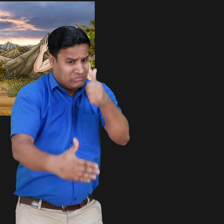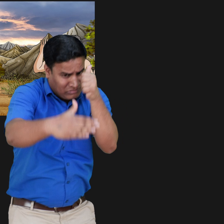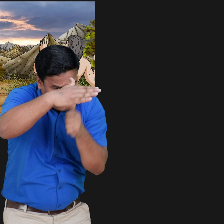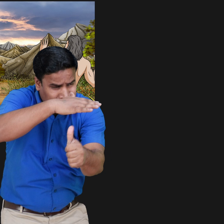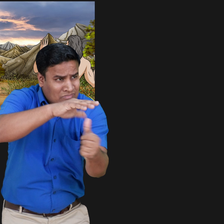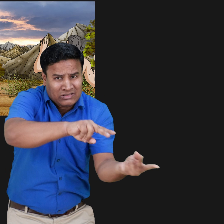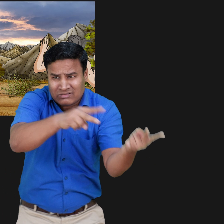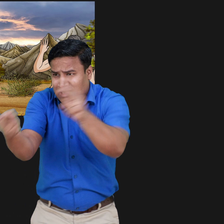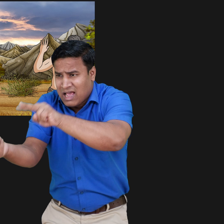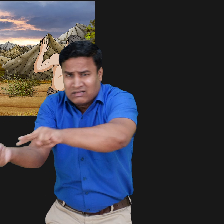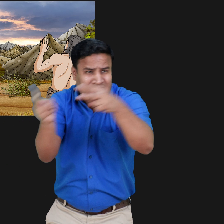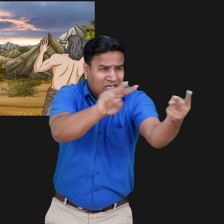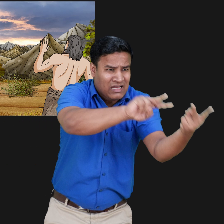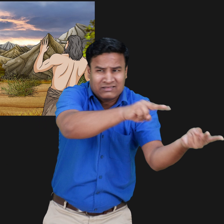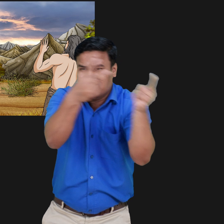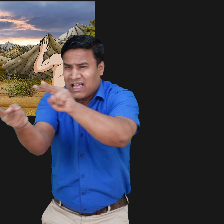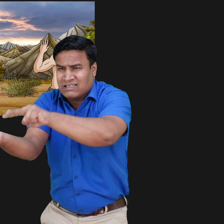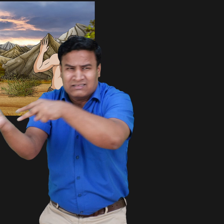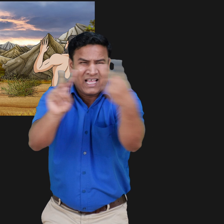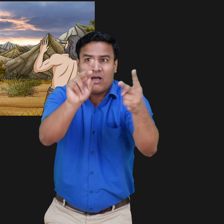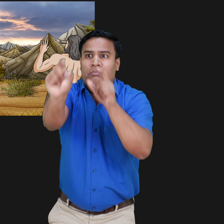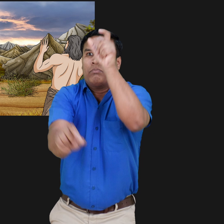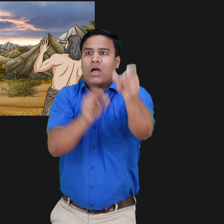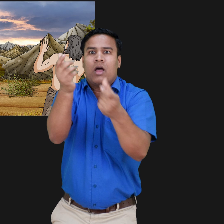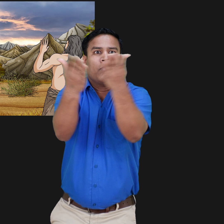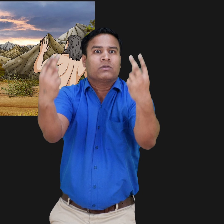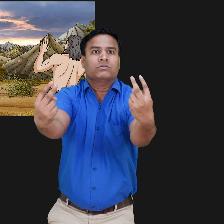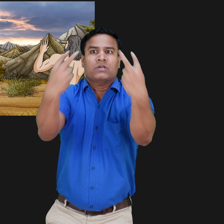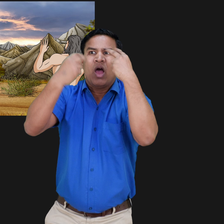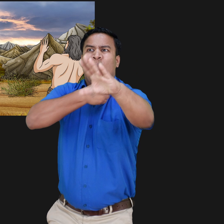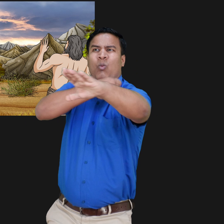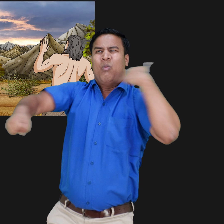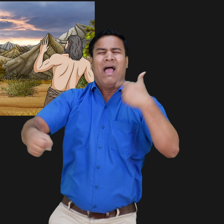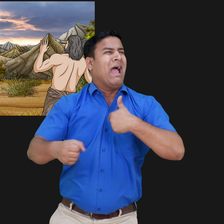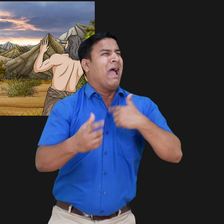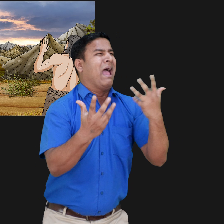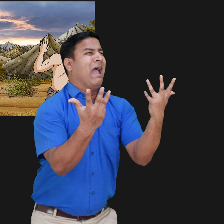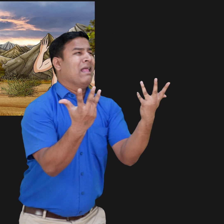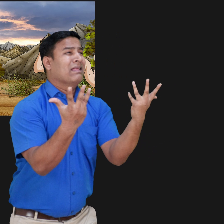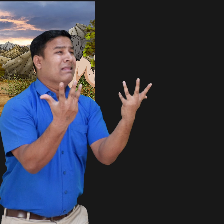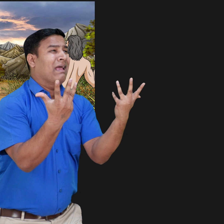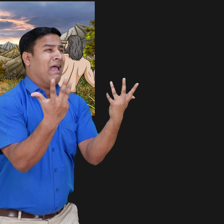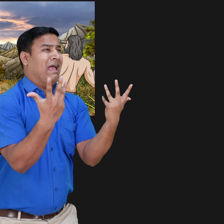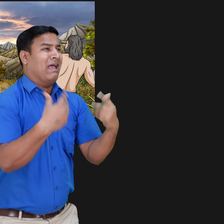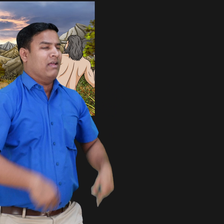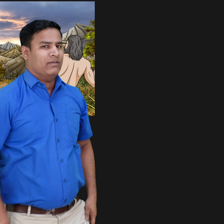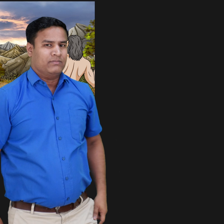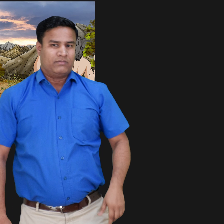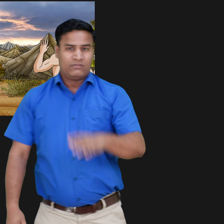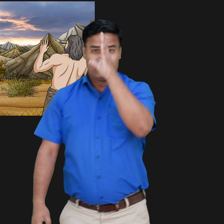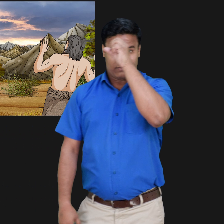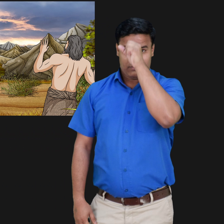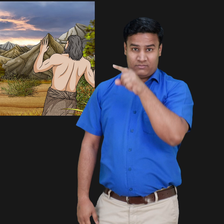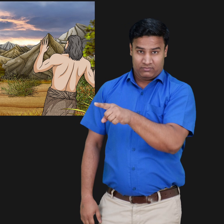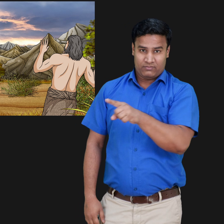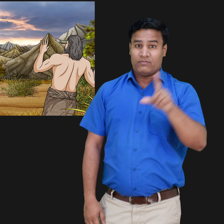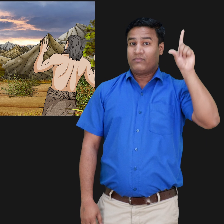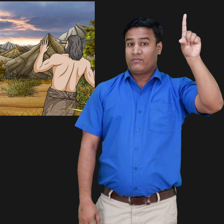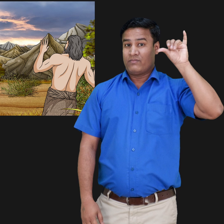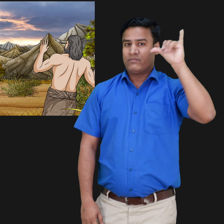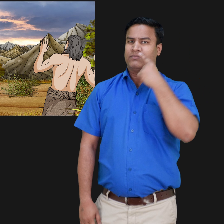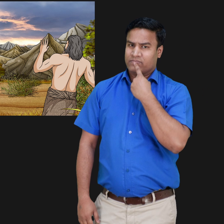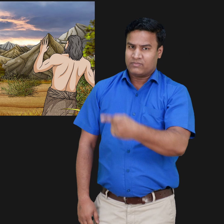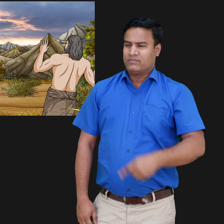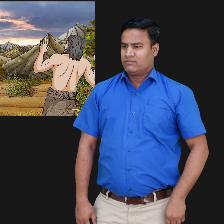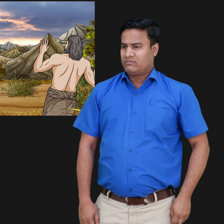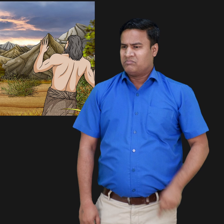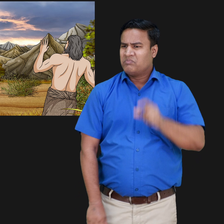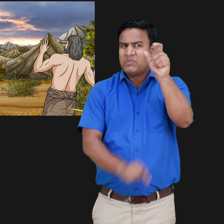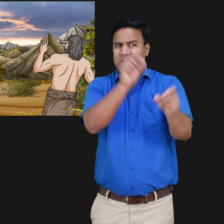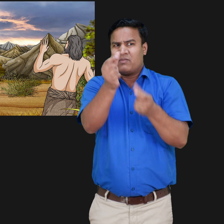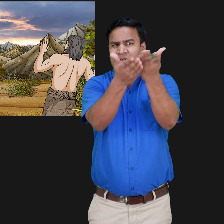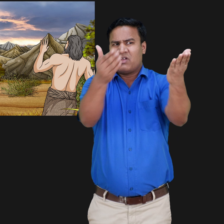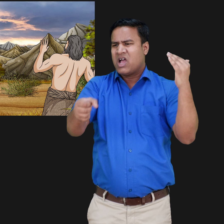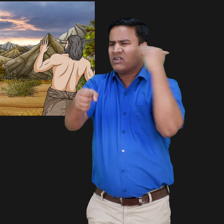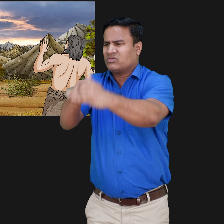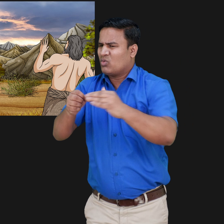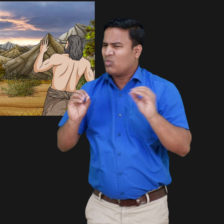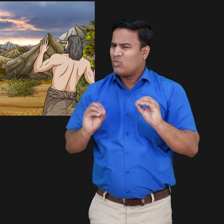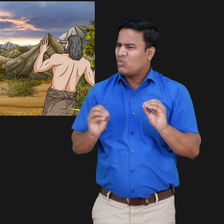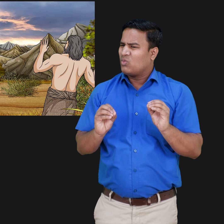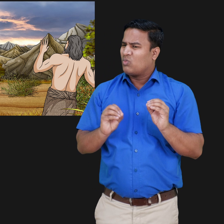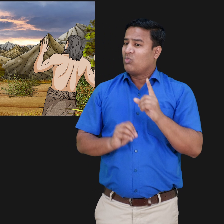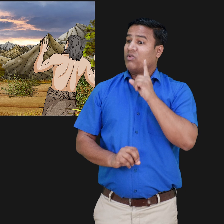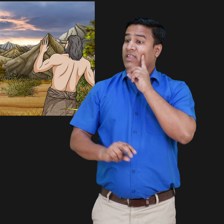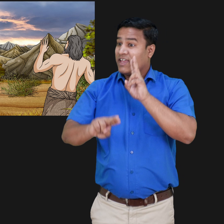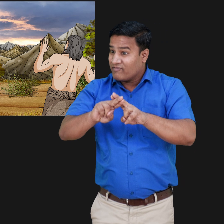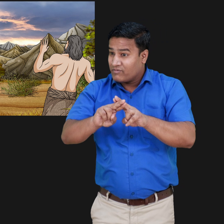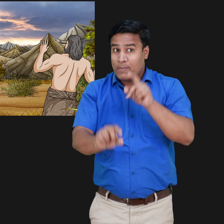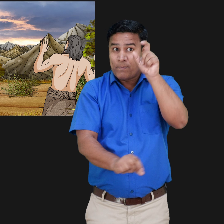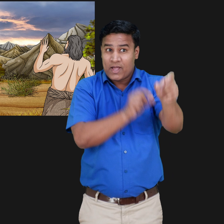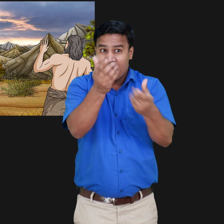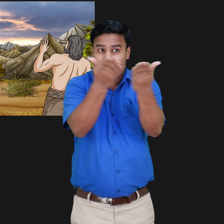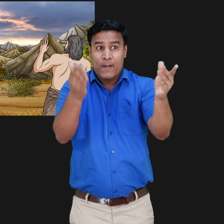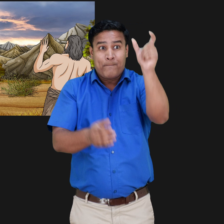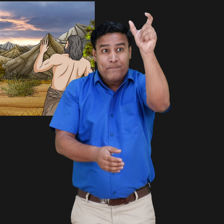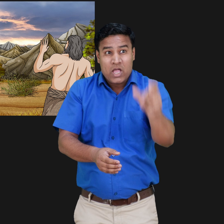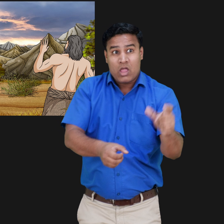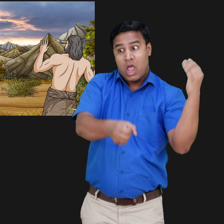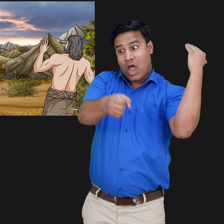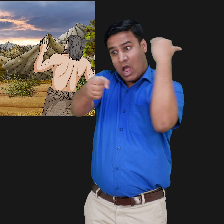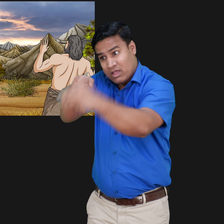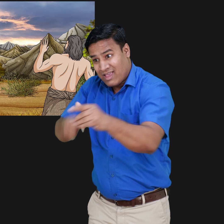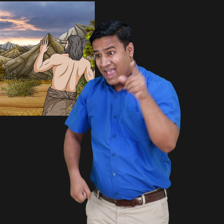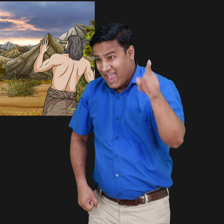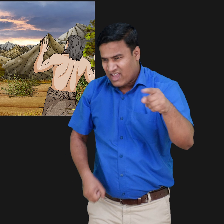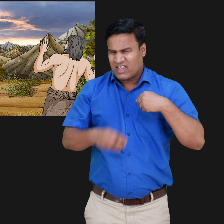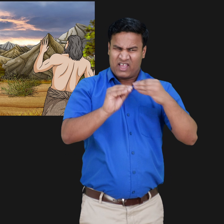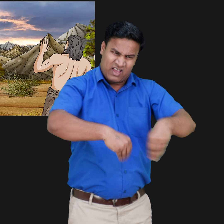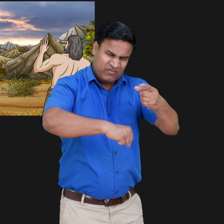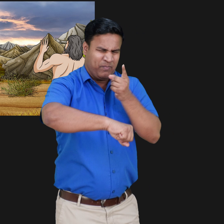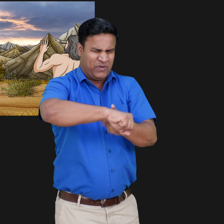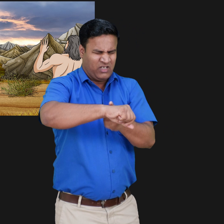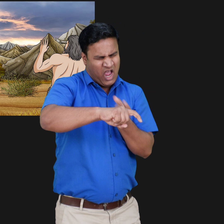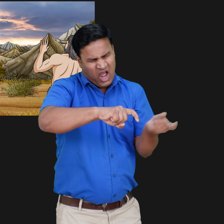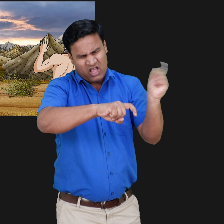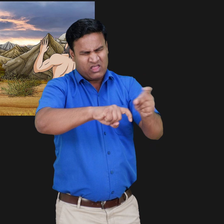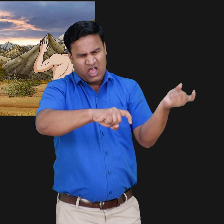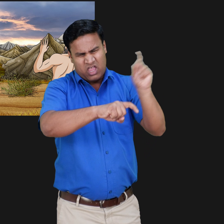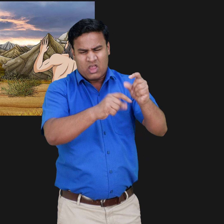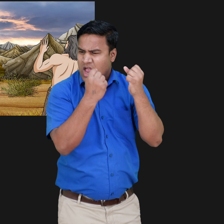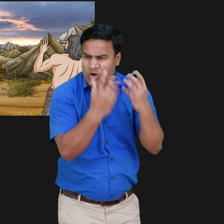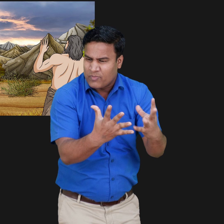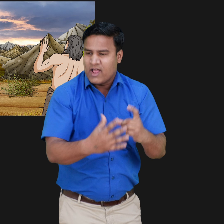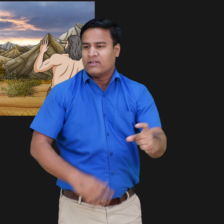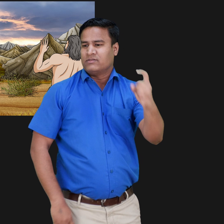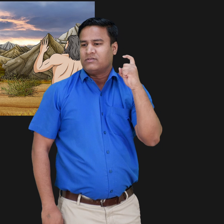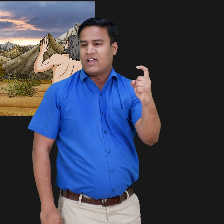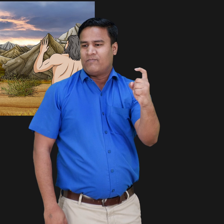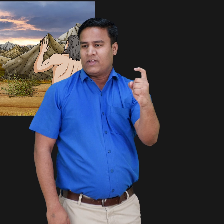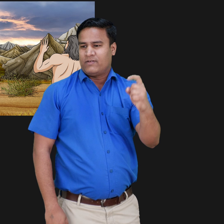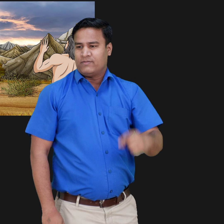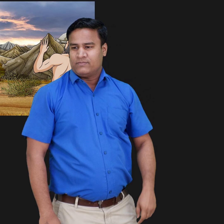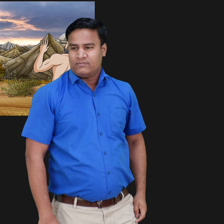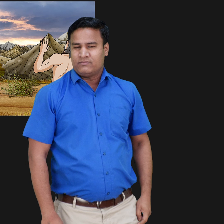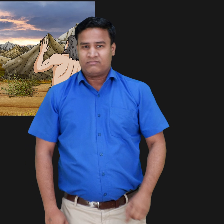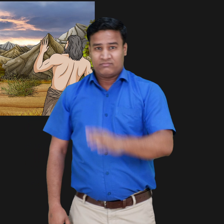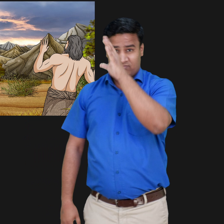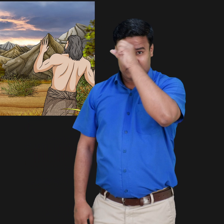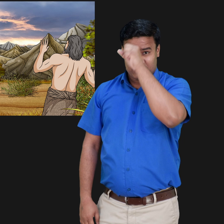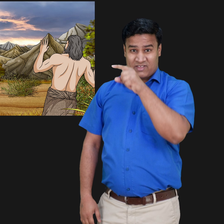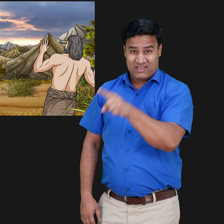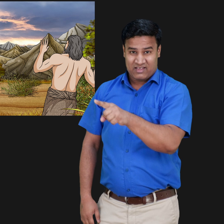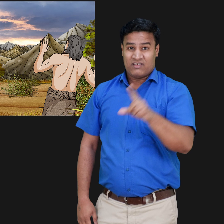I will be a fugitive and a wanderer on the earth, and whoever finds me will kill me.” “Not so!” replied the LORD.